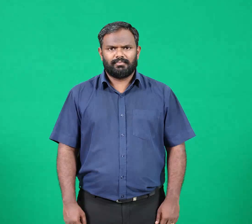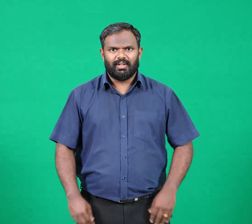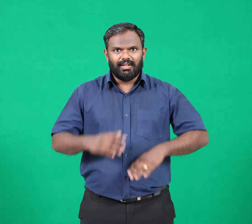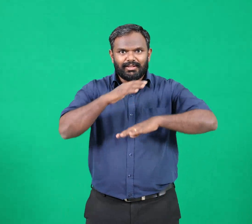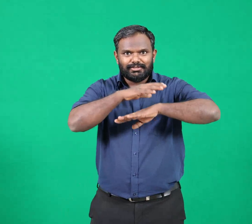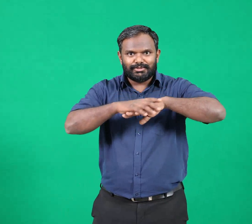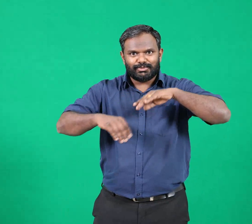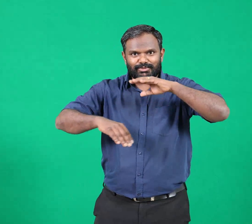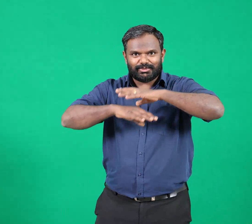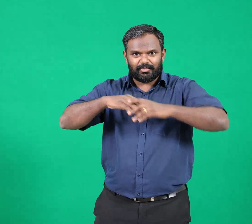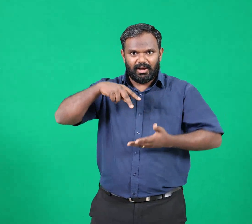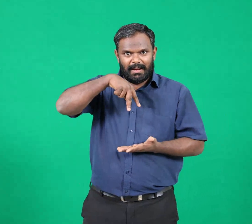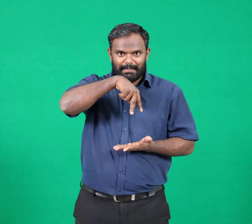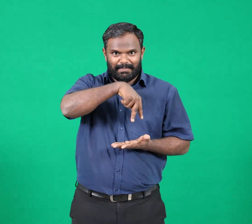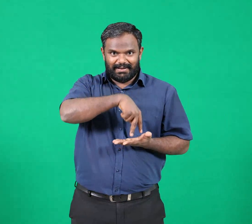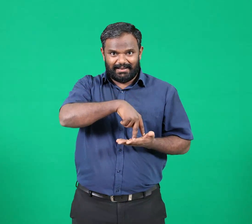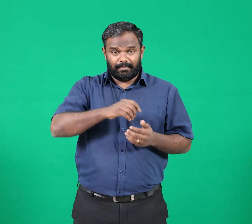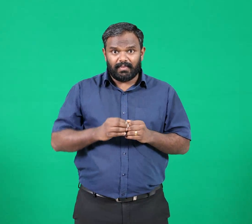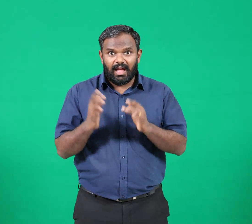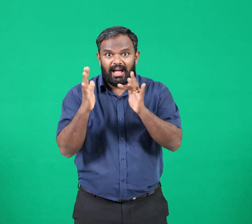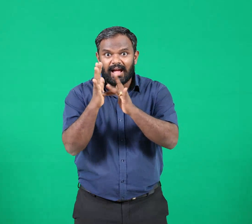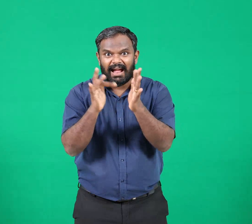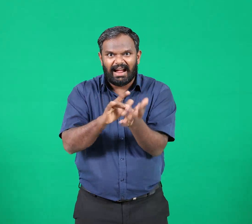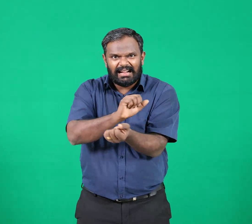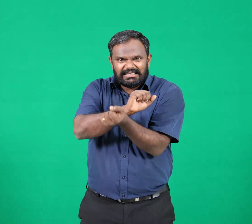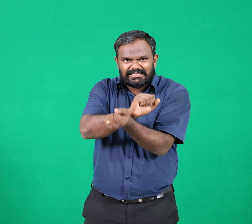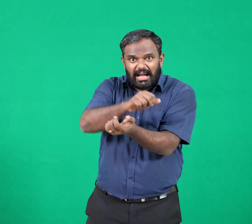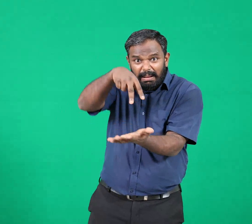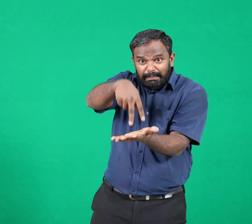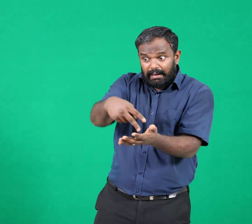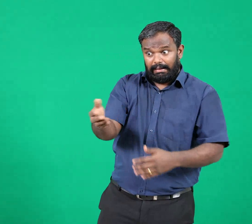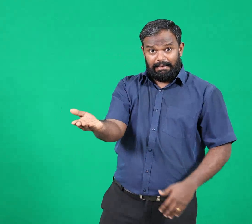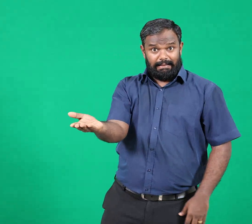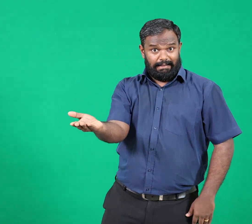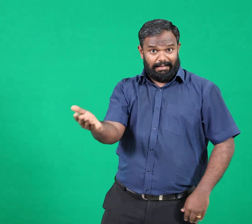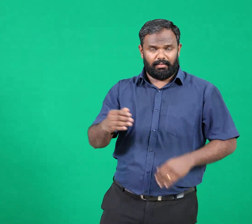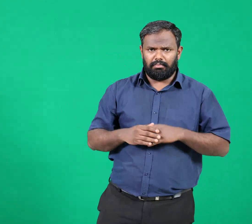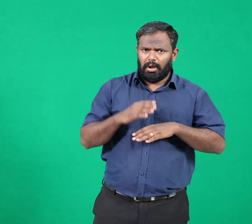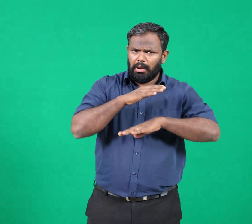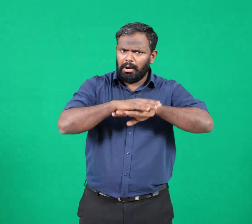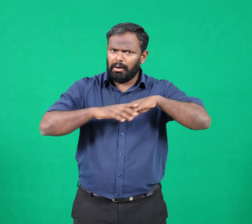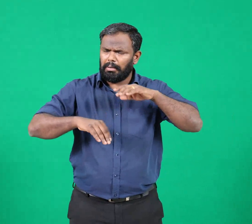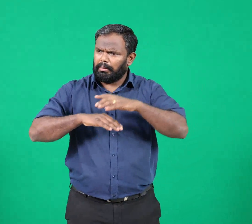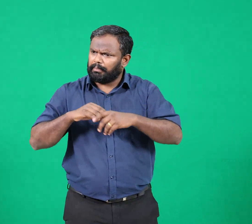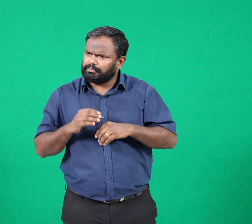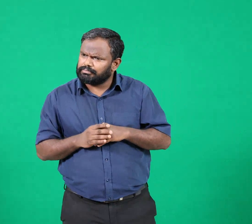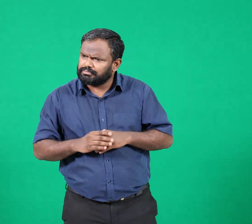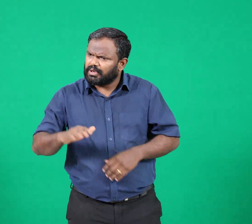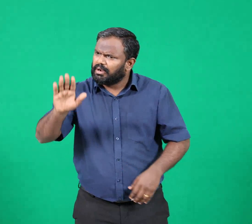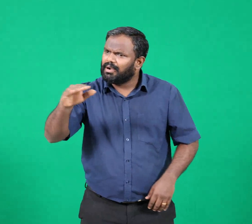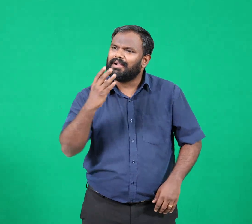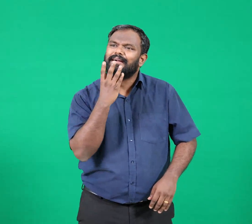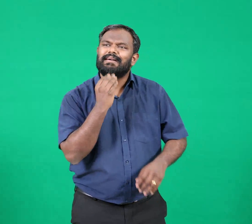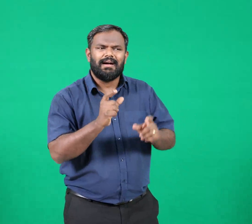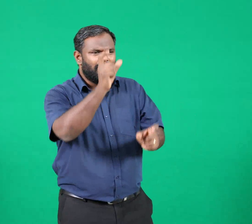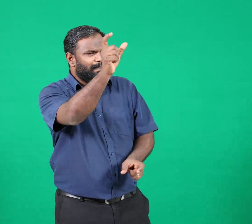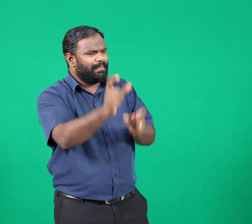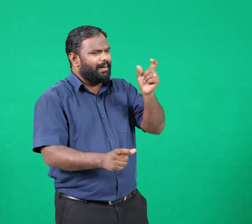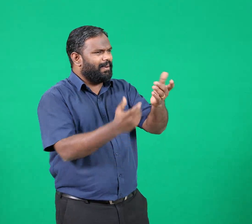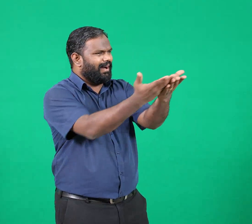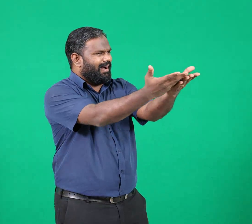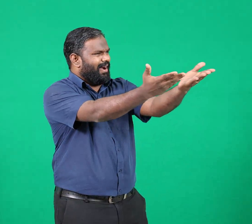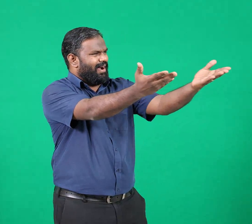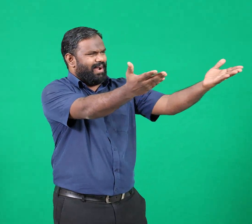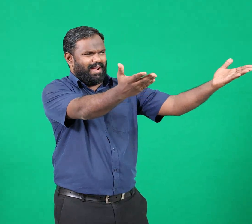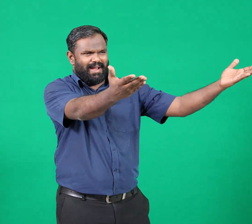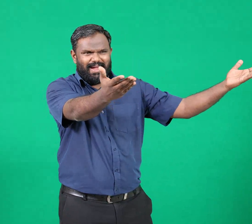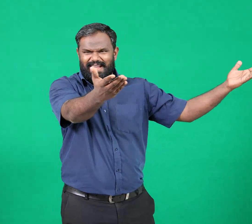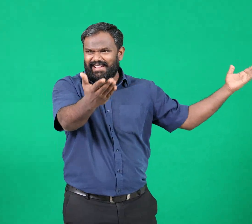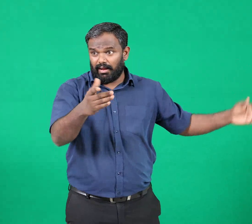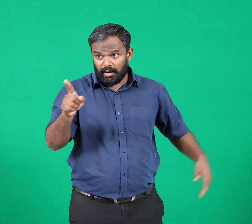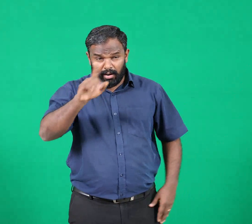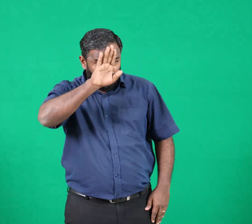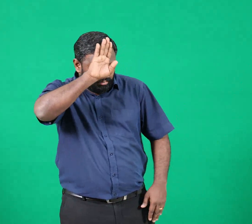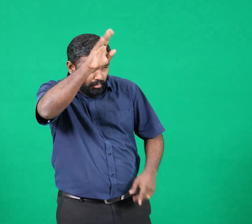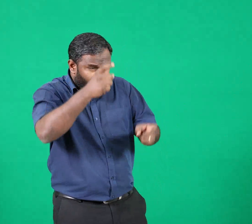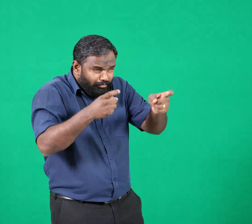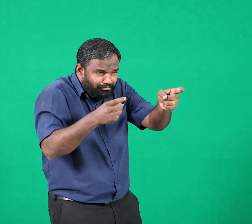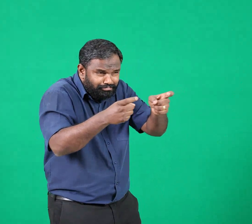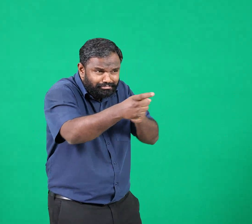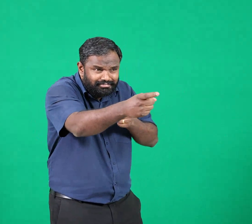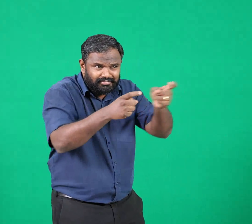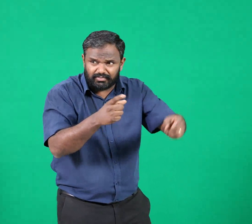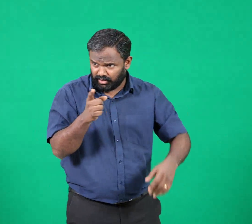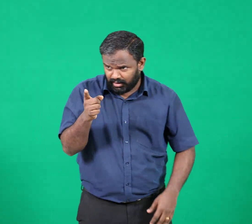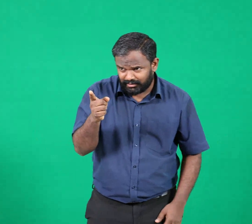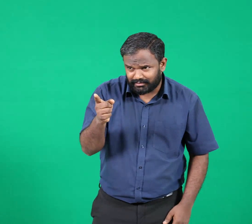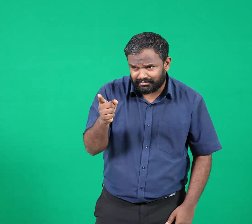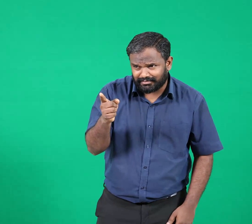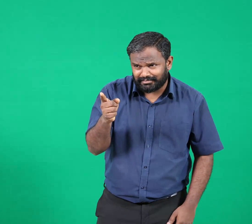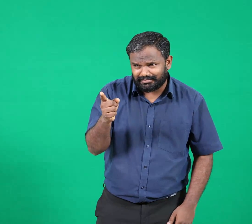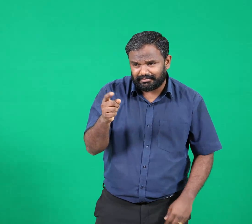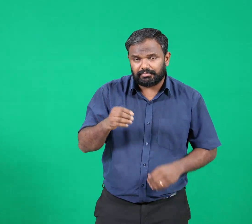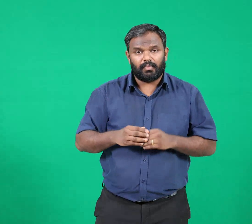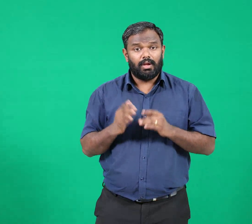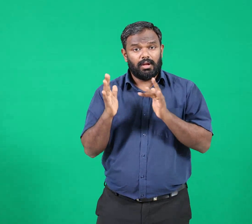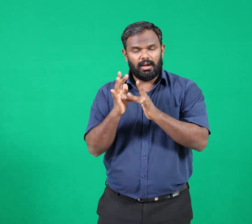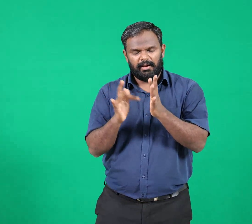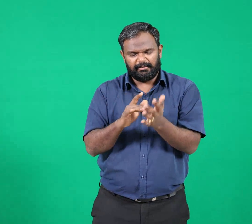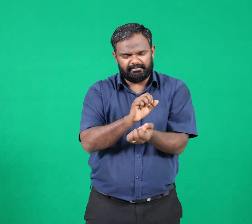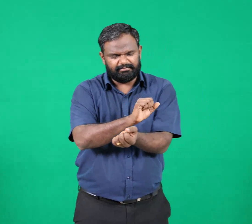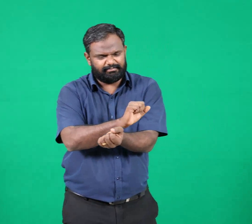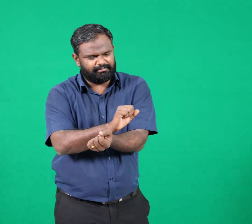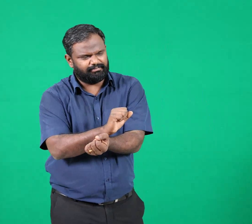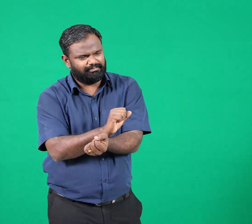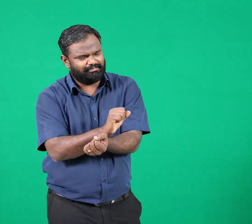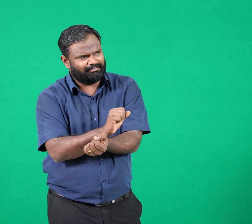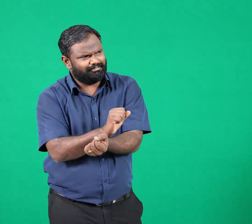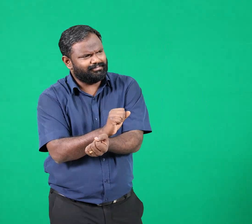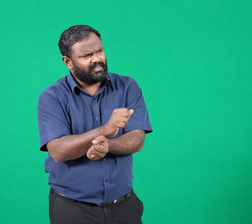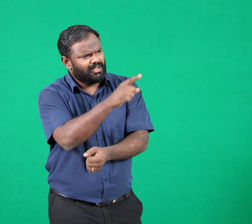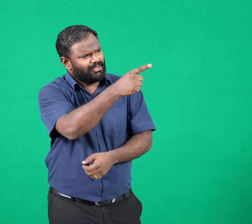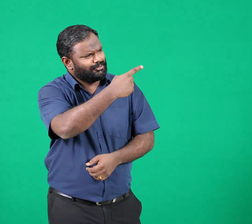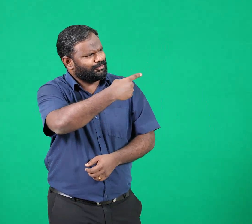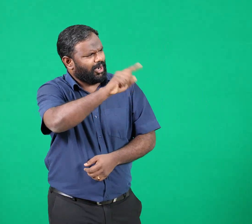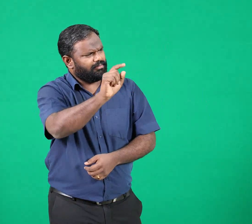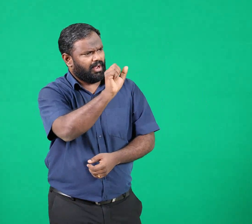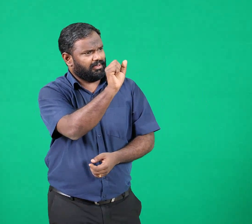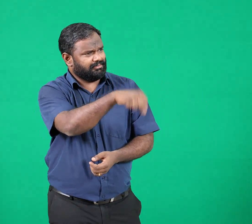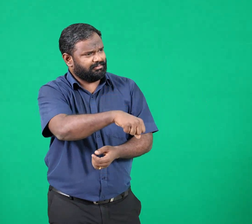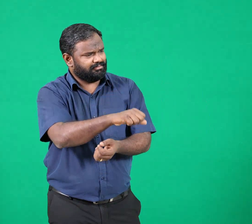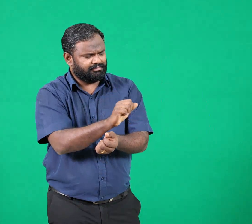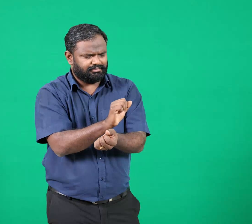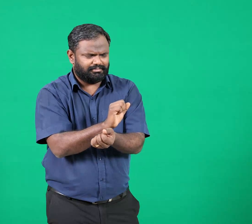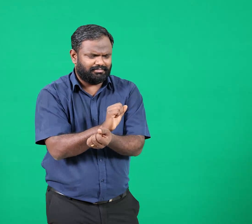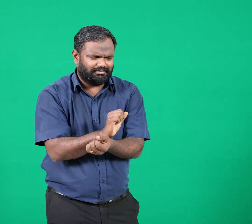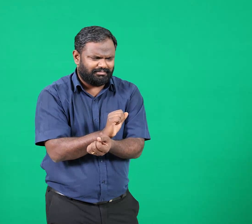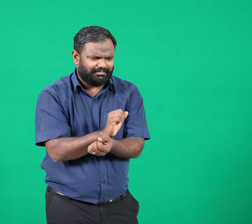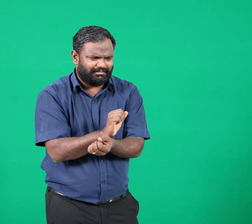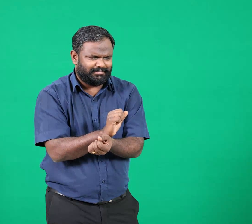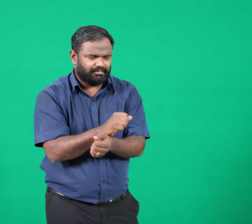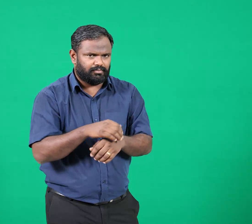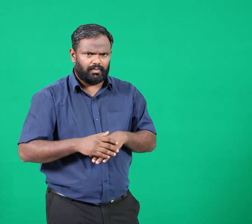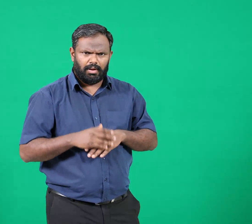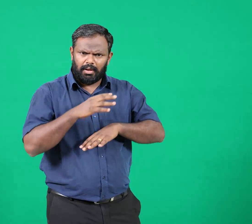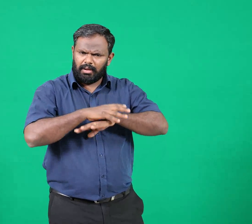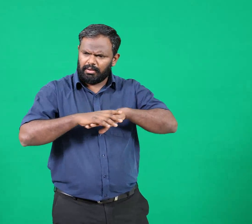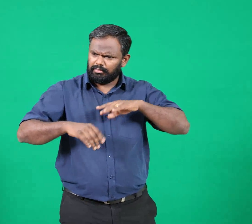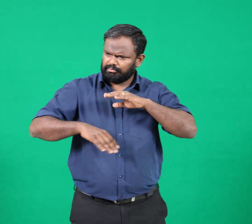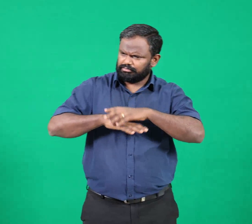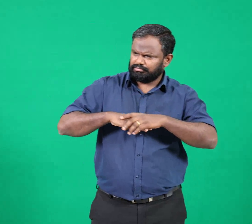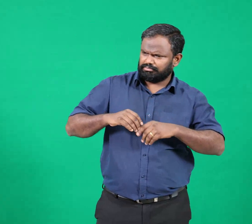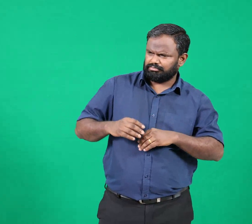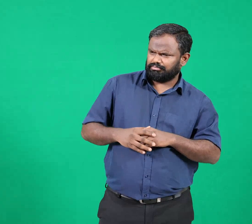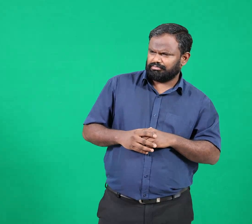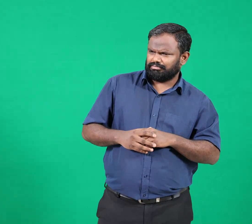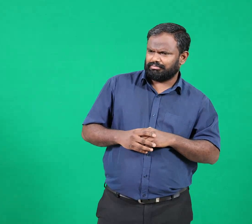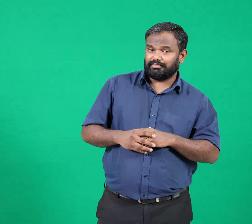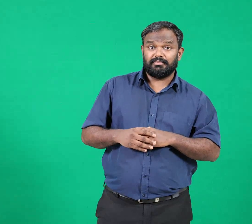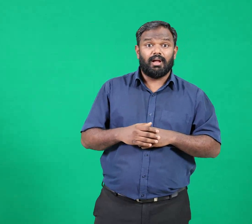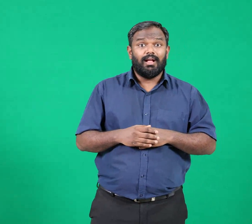Meanwhile Jesus stood before the governor, who questioned Him: "Are You the King of the Jews?" "You have said so," Jesus replied.